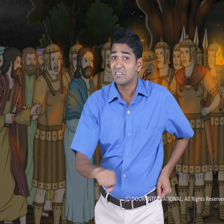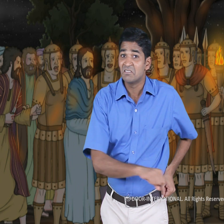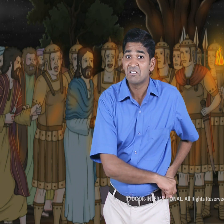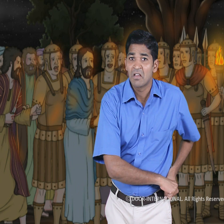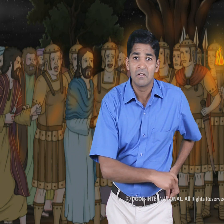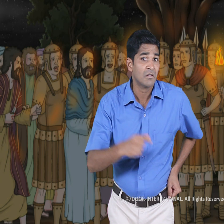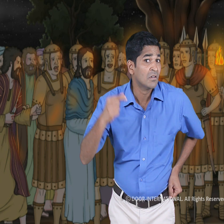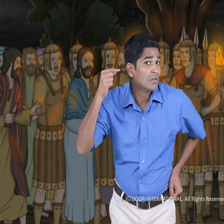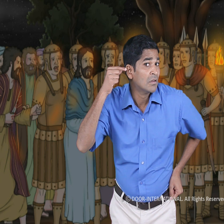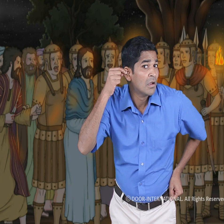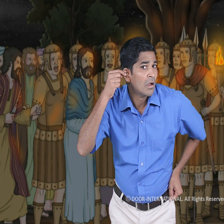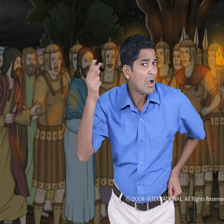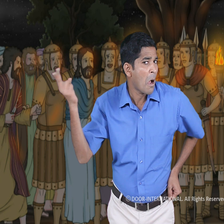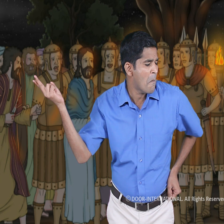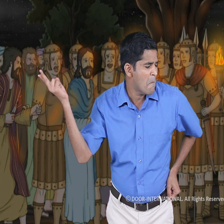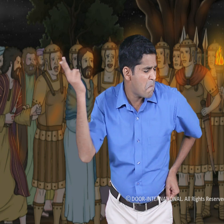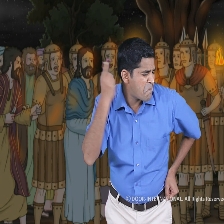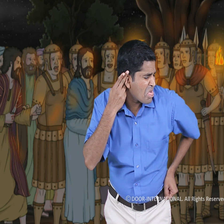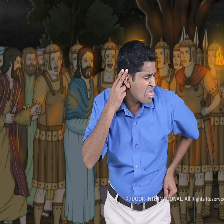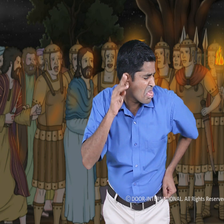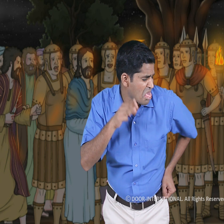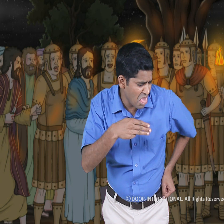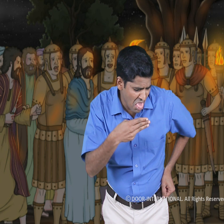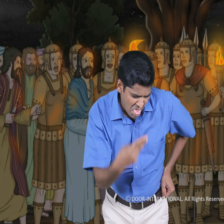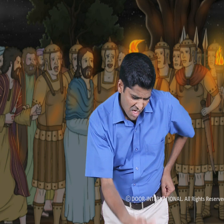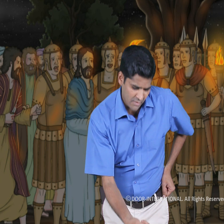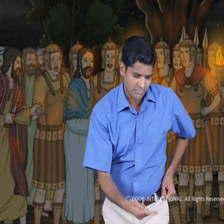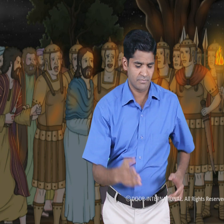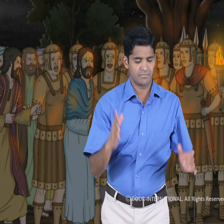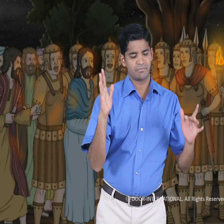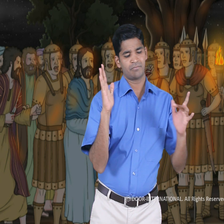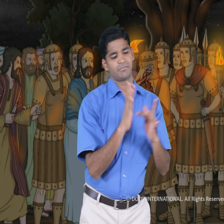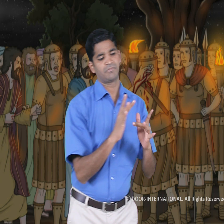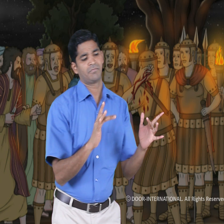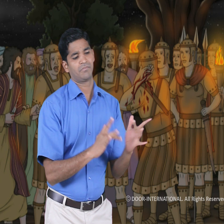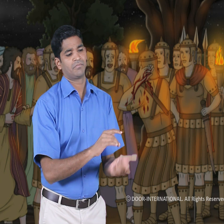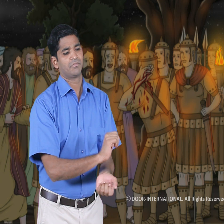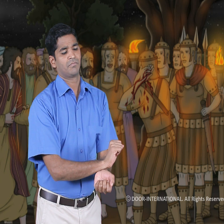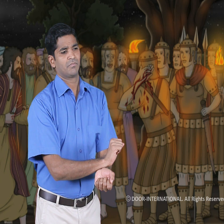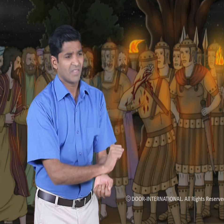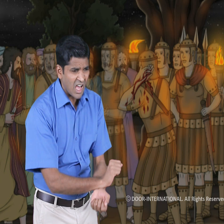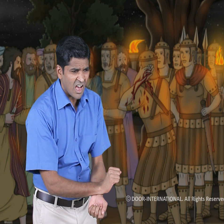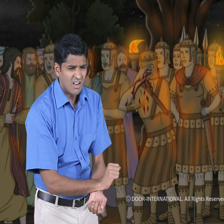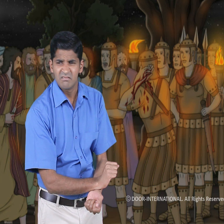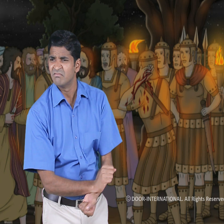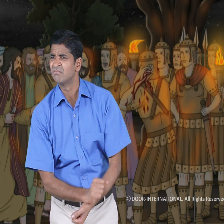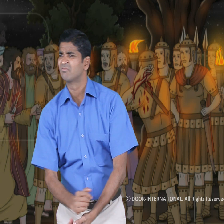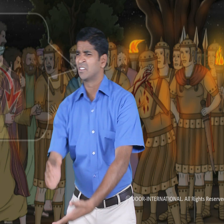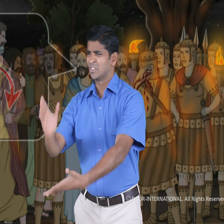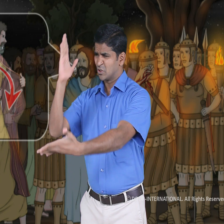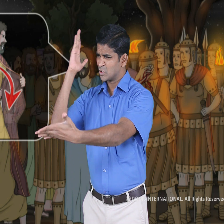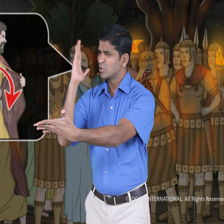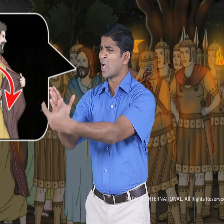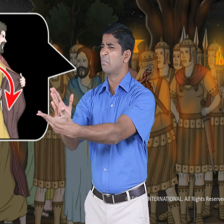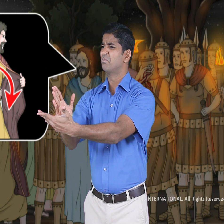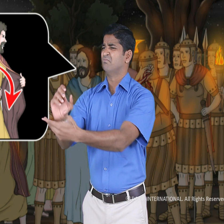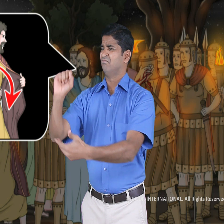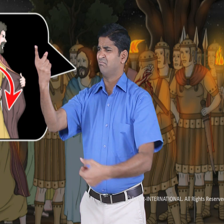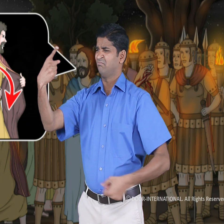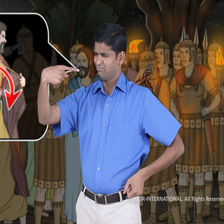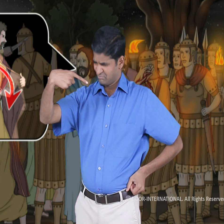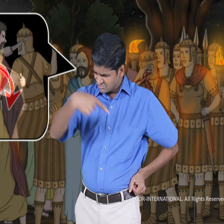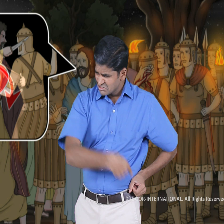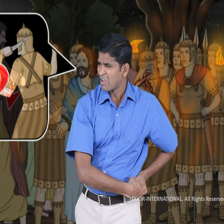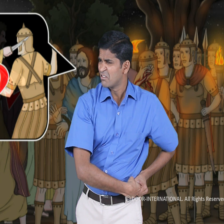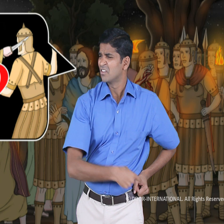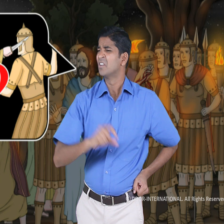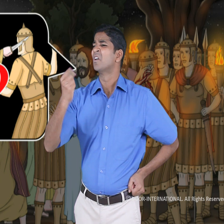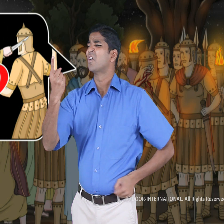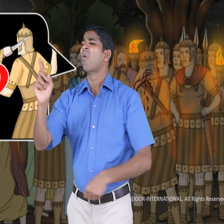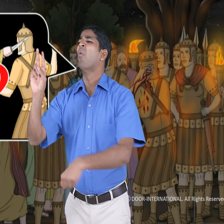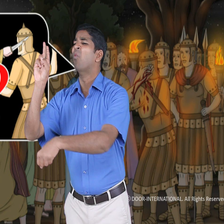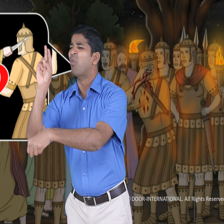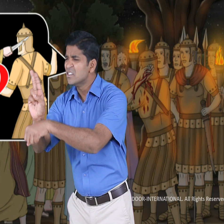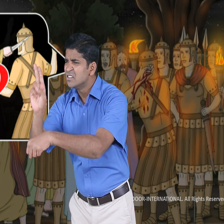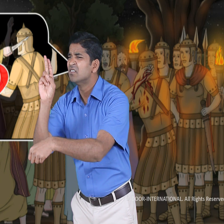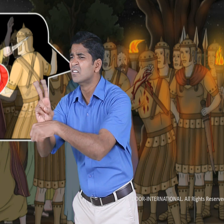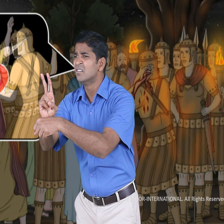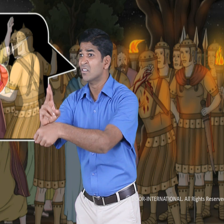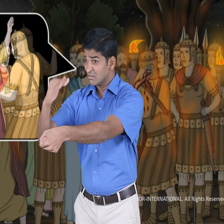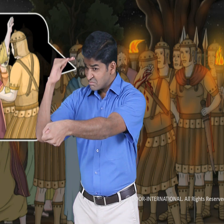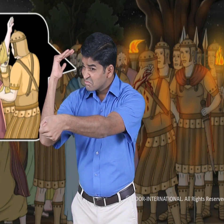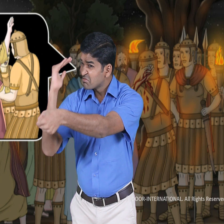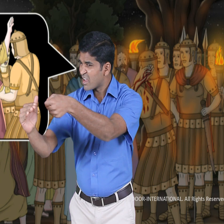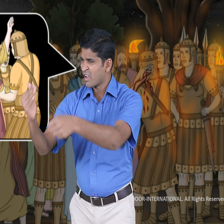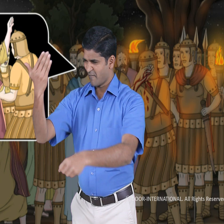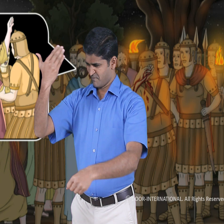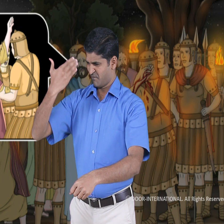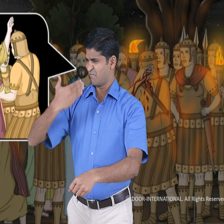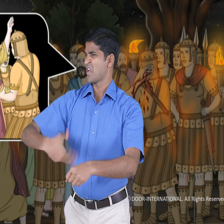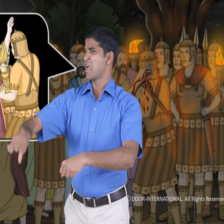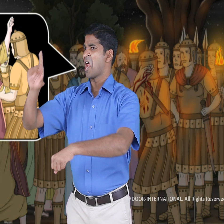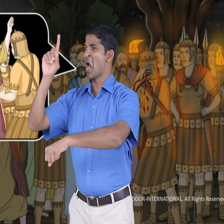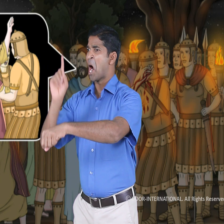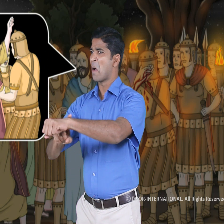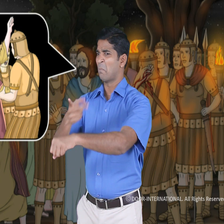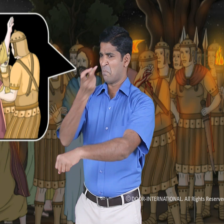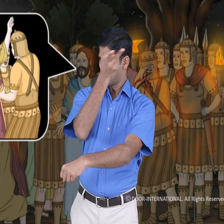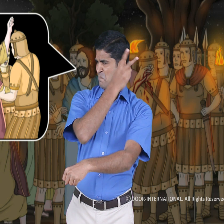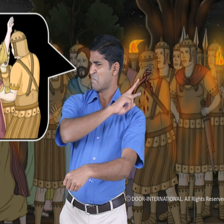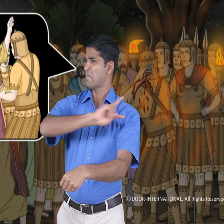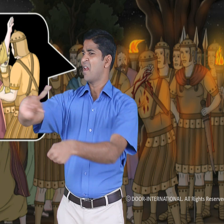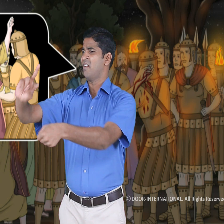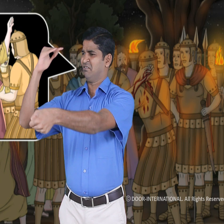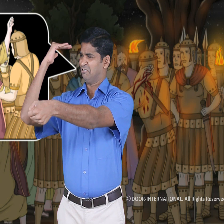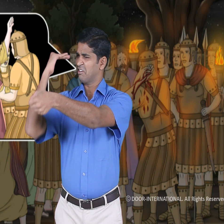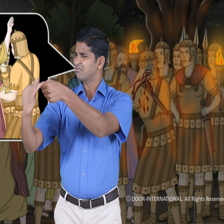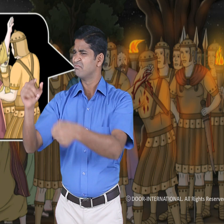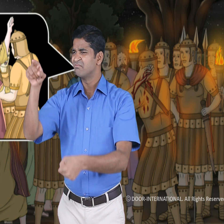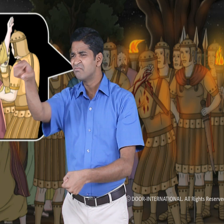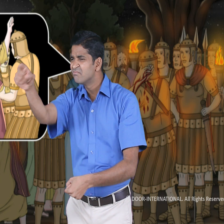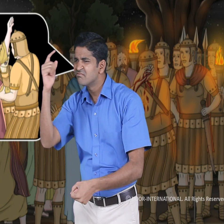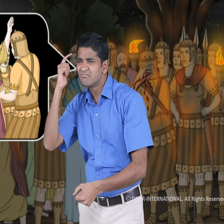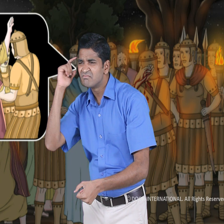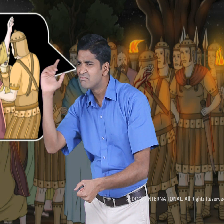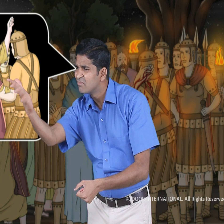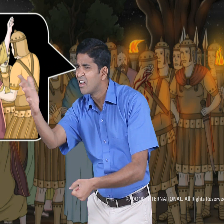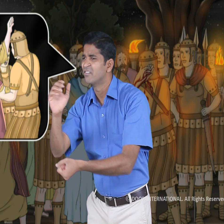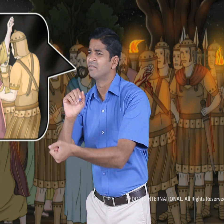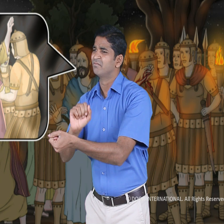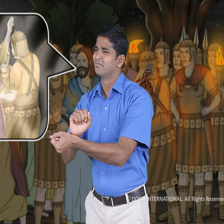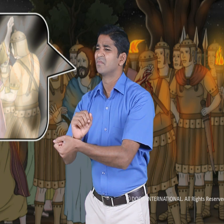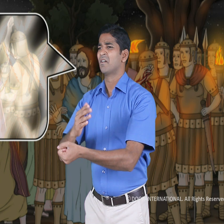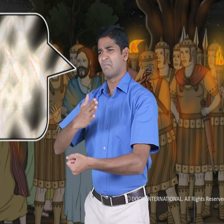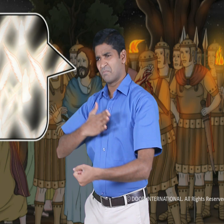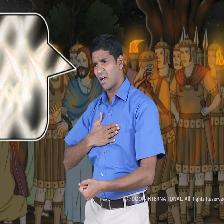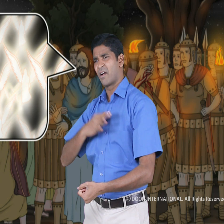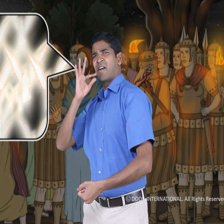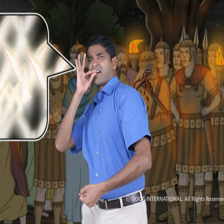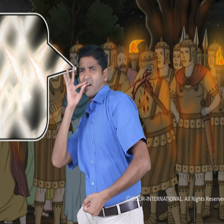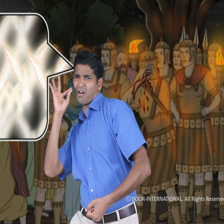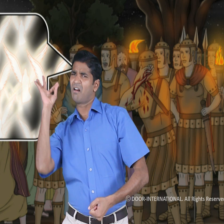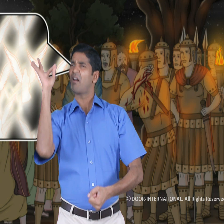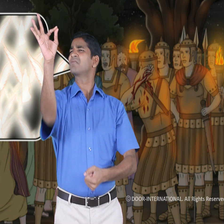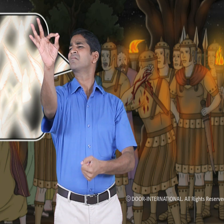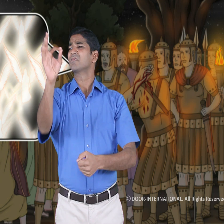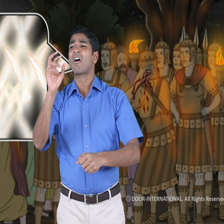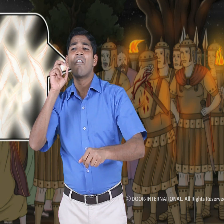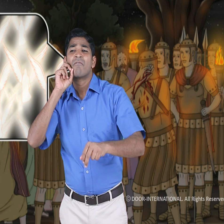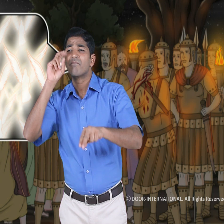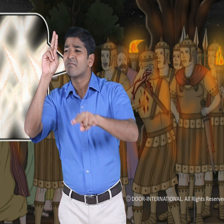“Put your sword back in its place,” Jesus said to him. “For all who draw the sword will die by the sword.